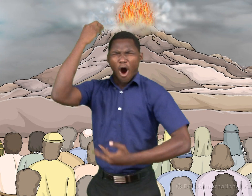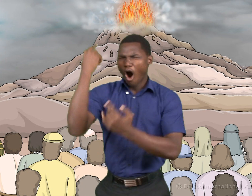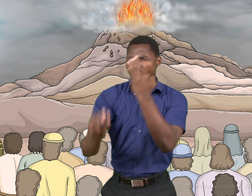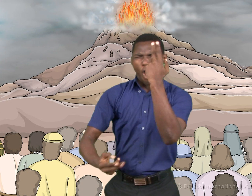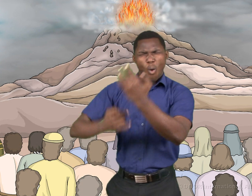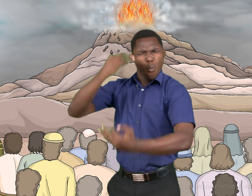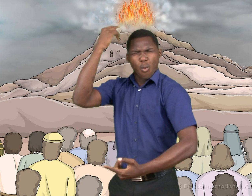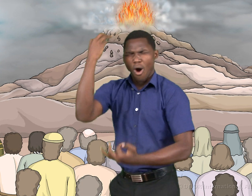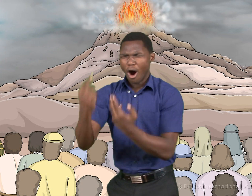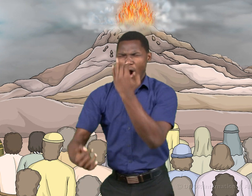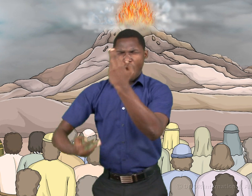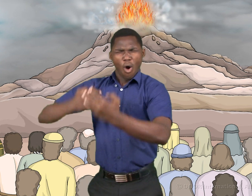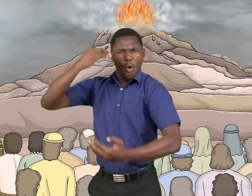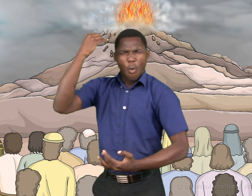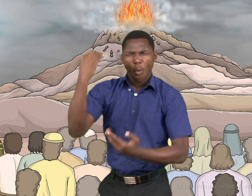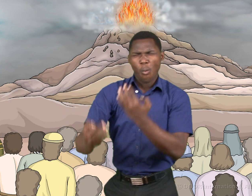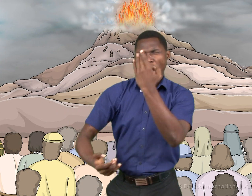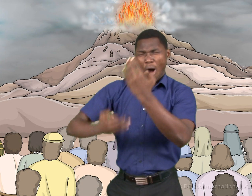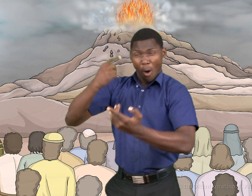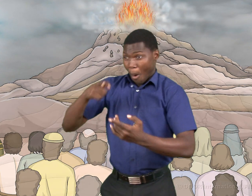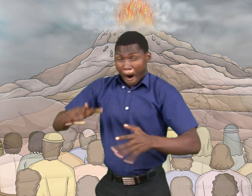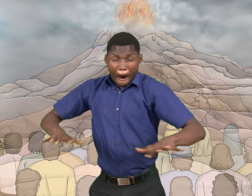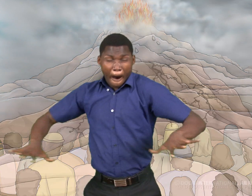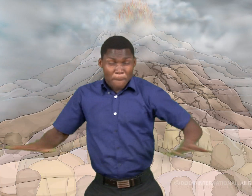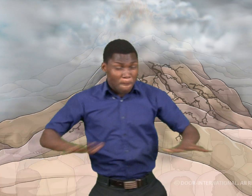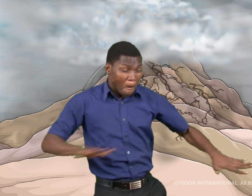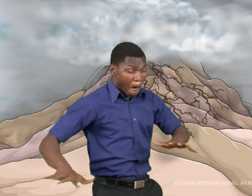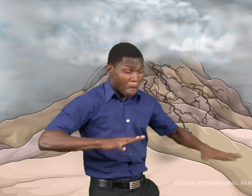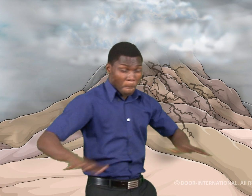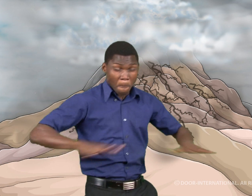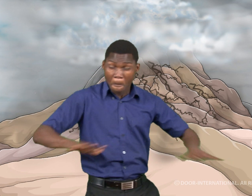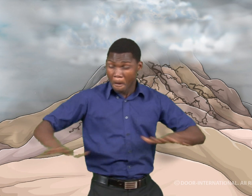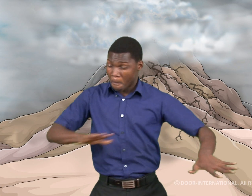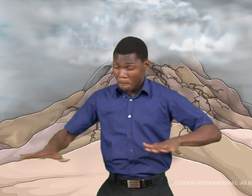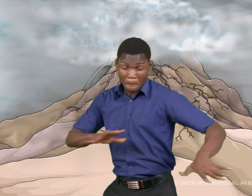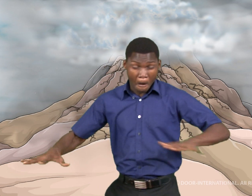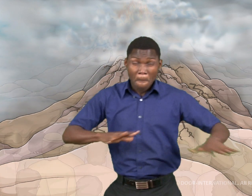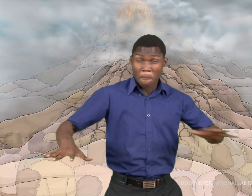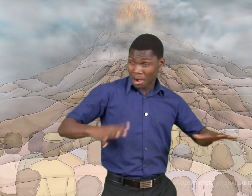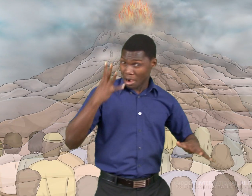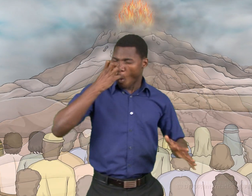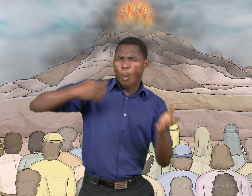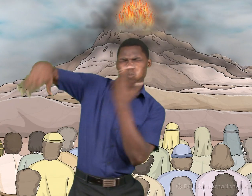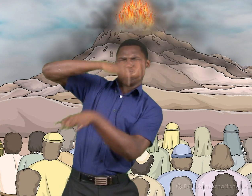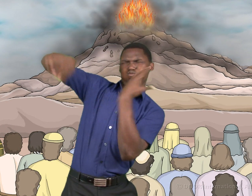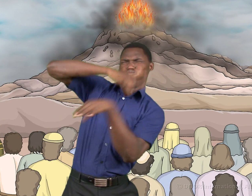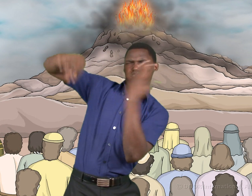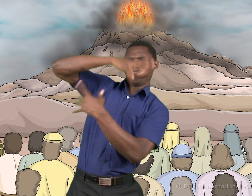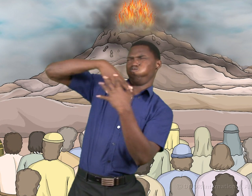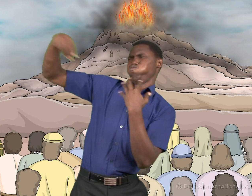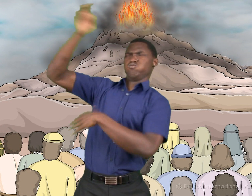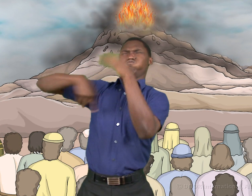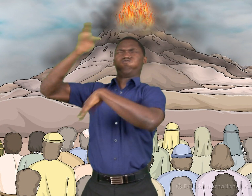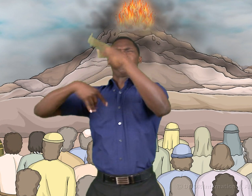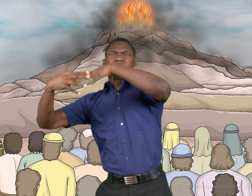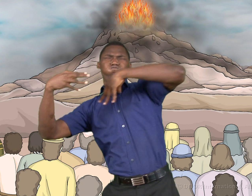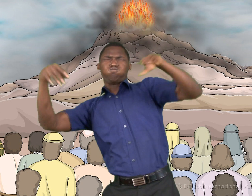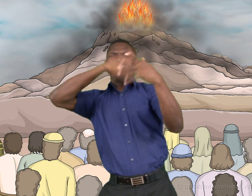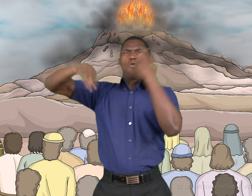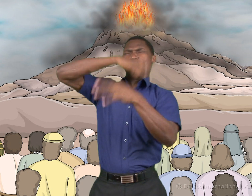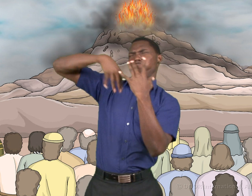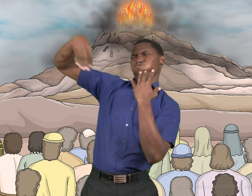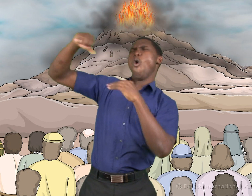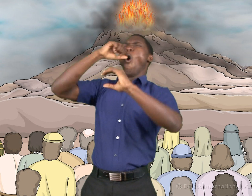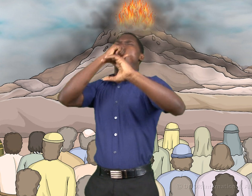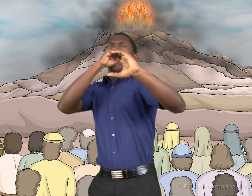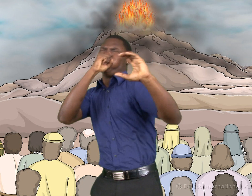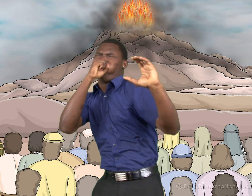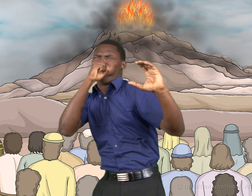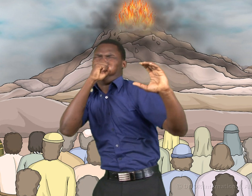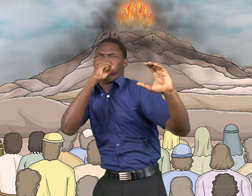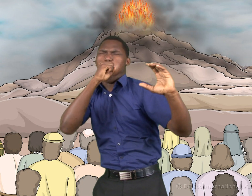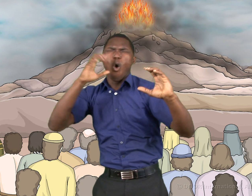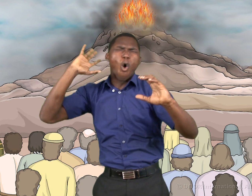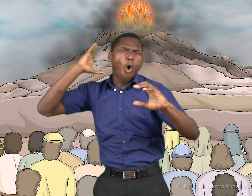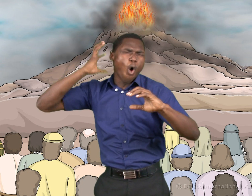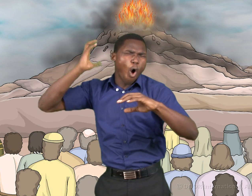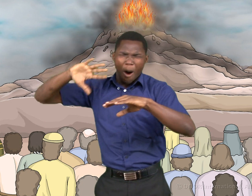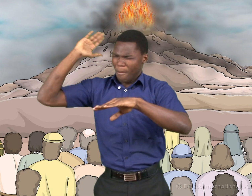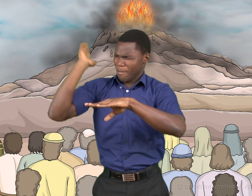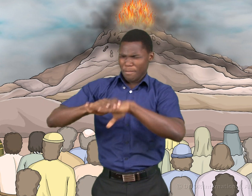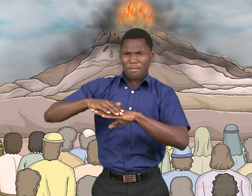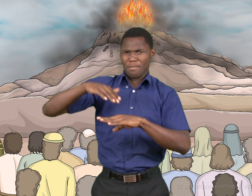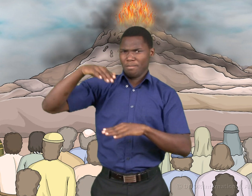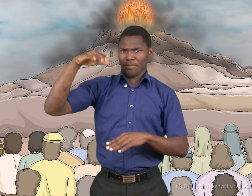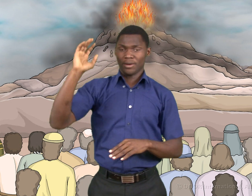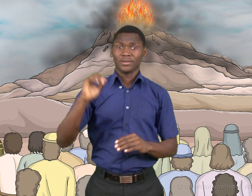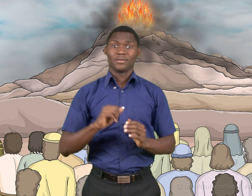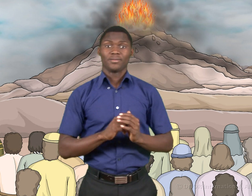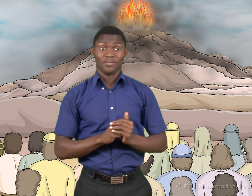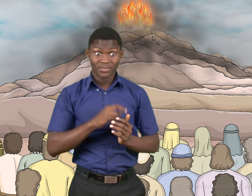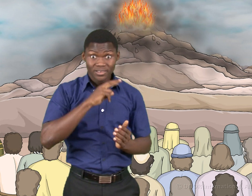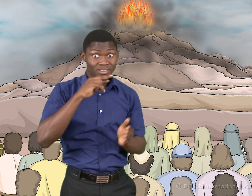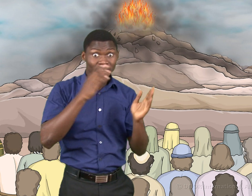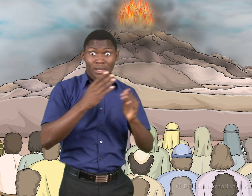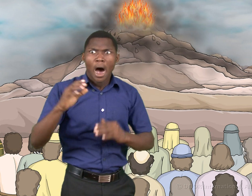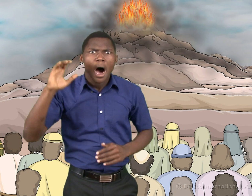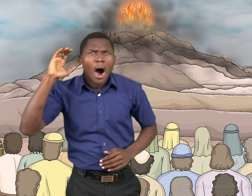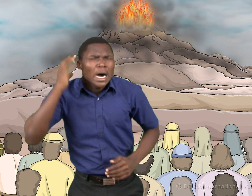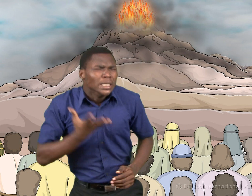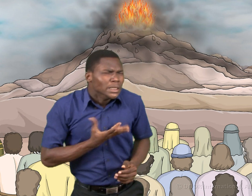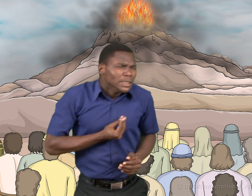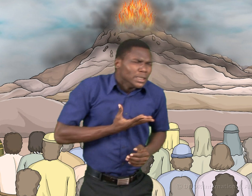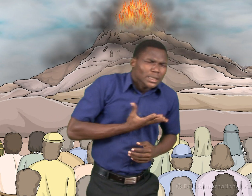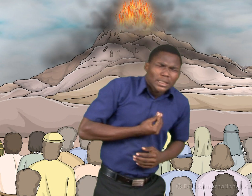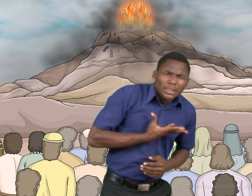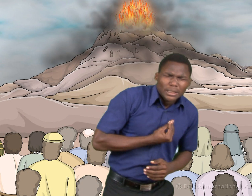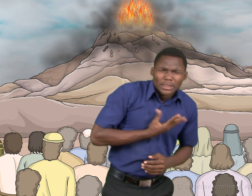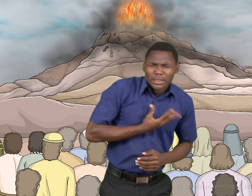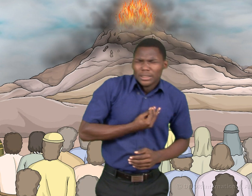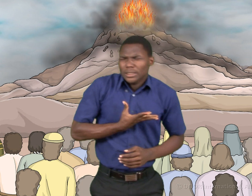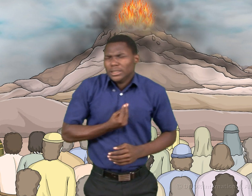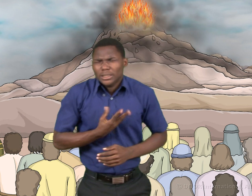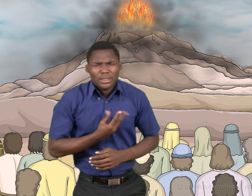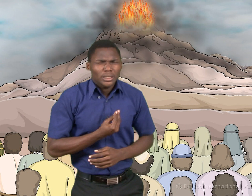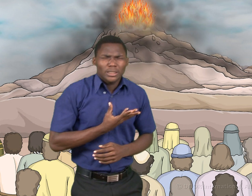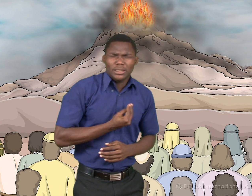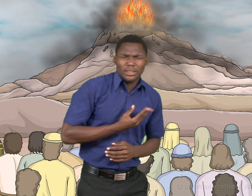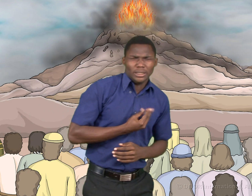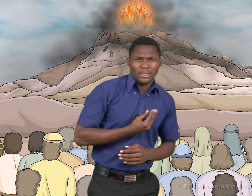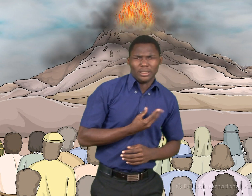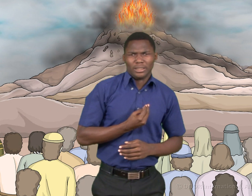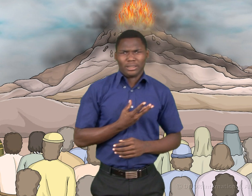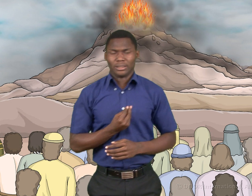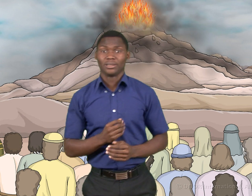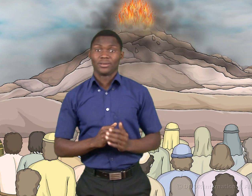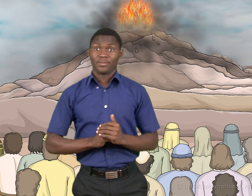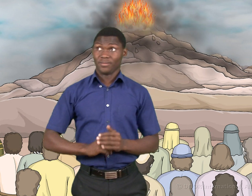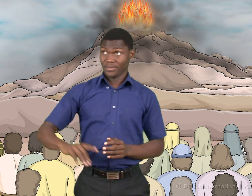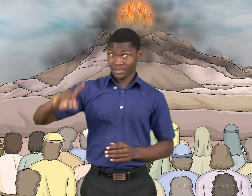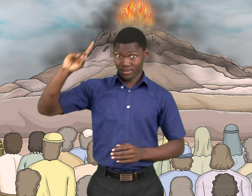And the smoke rose like the smoke of a furnace, and the whole mountain quaked violently.